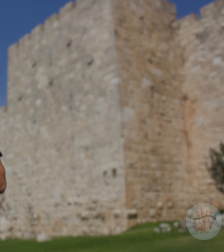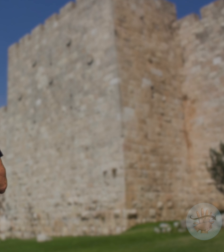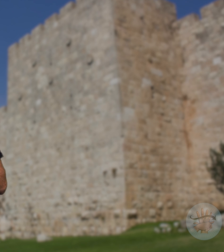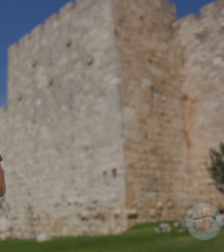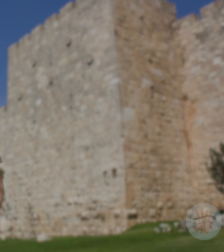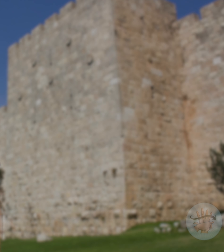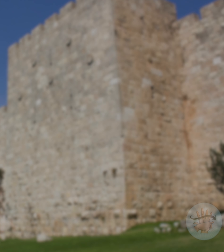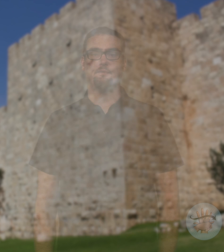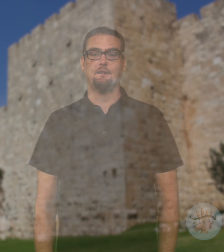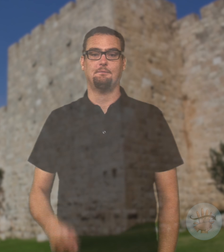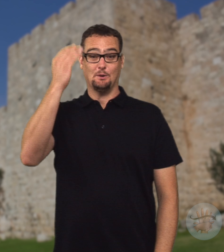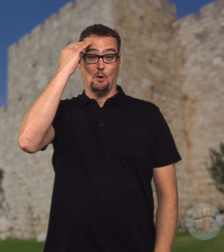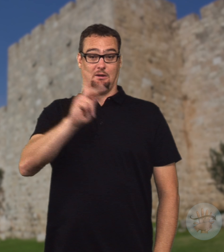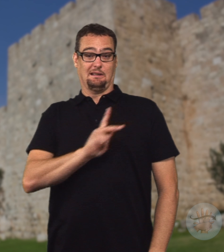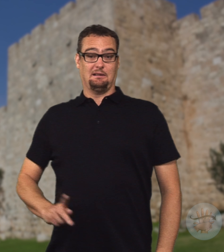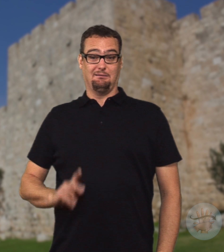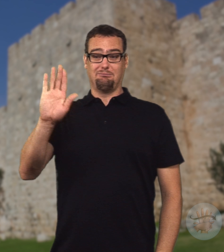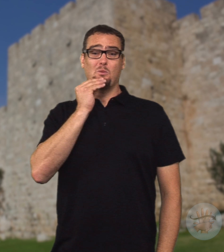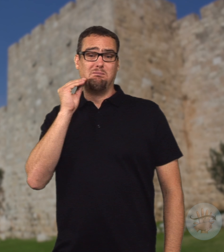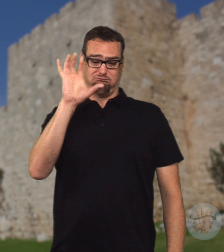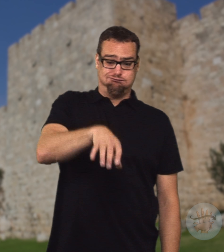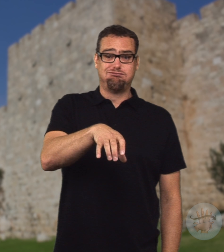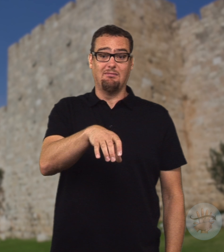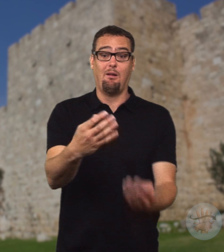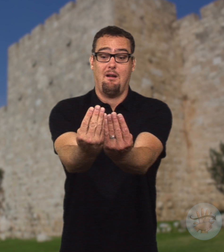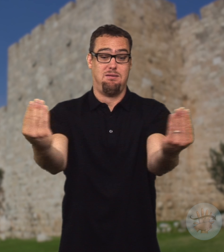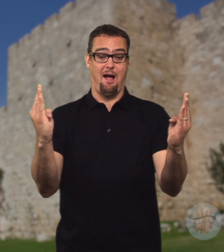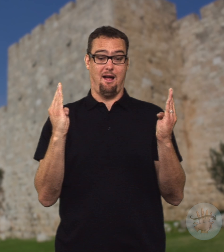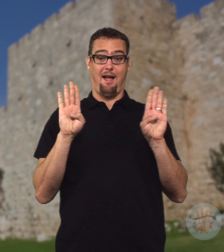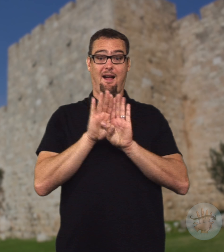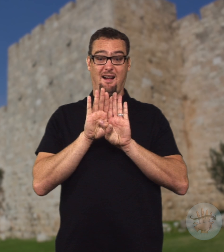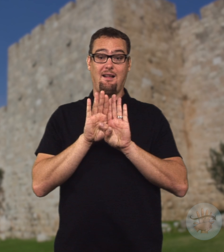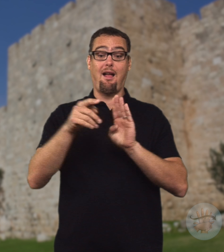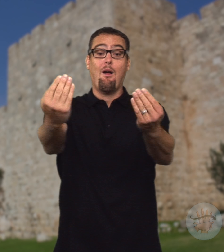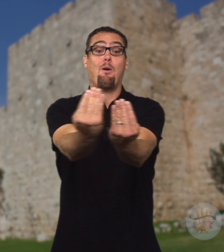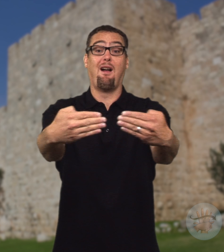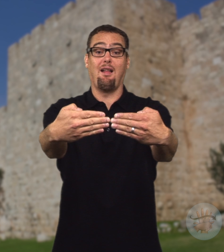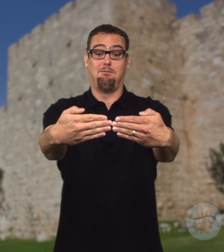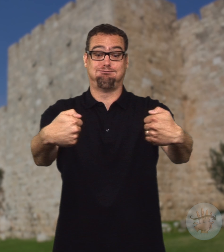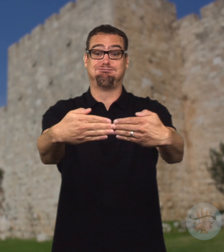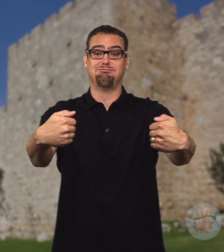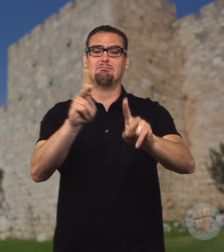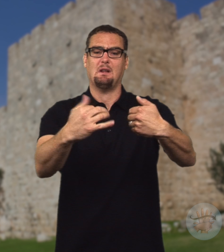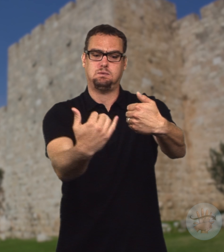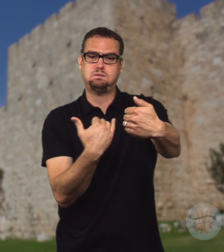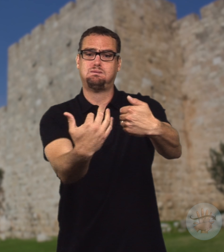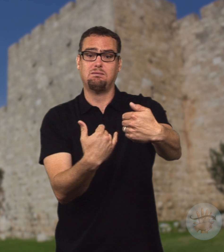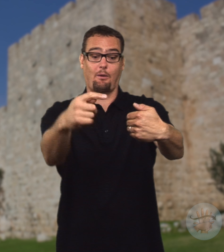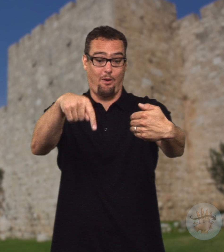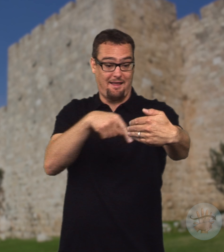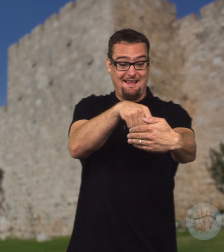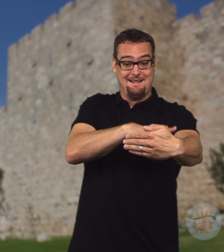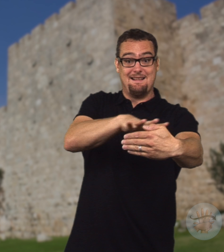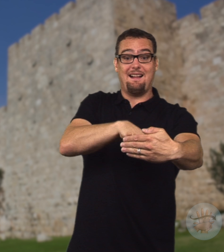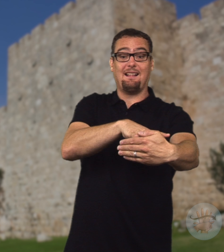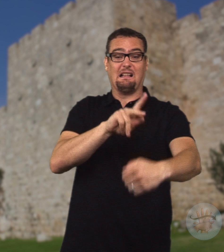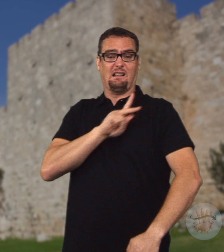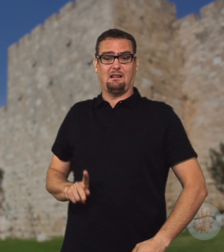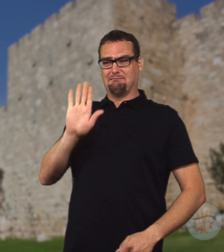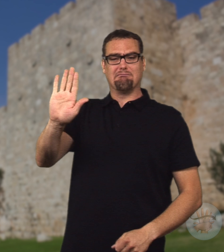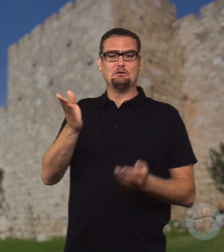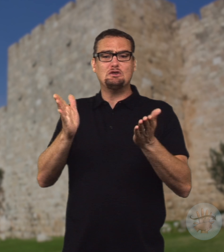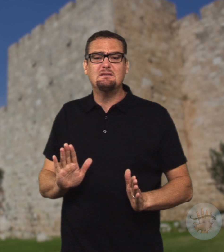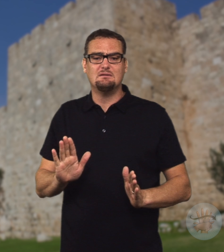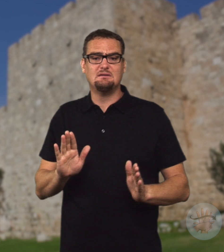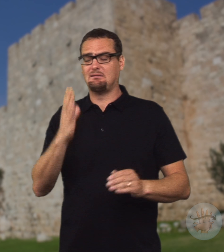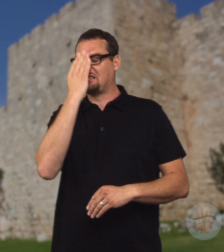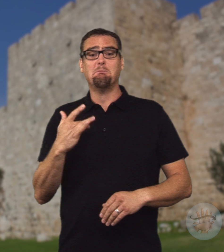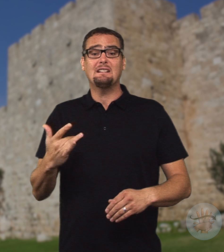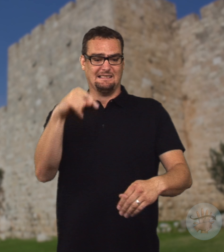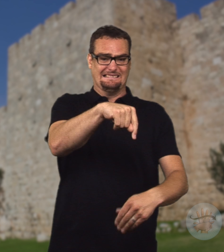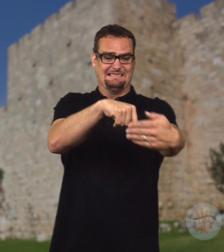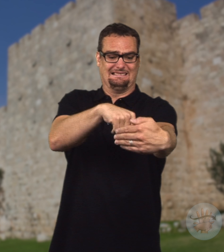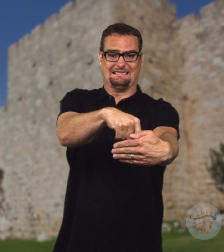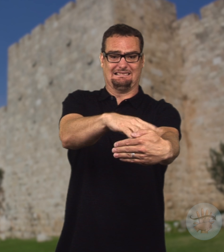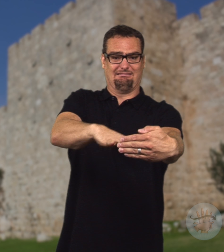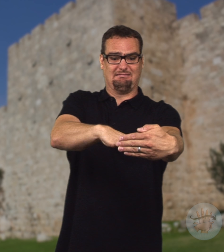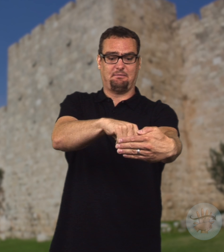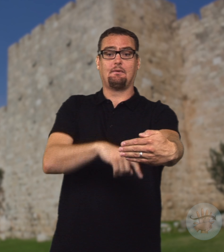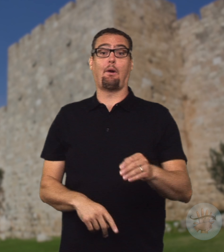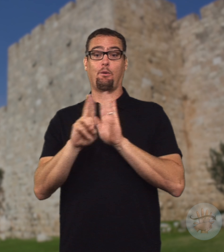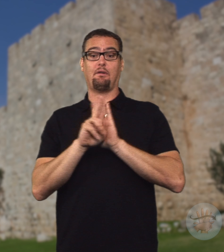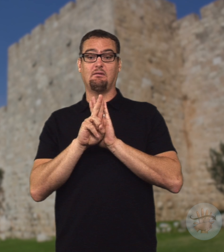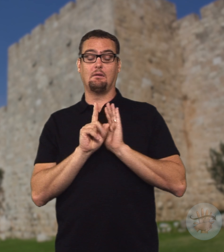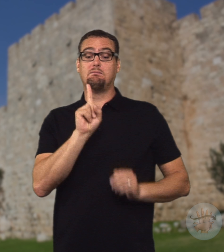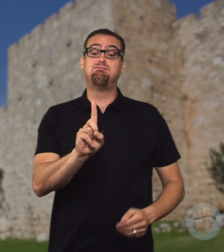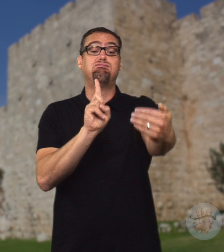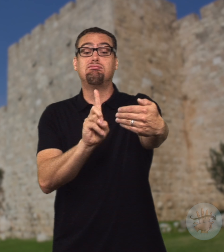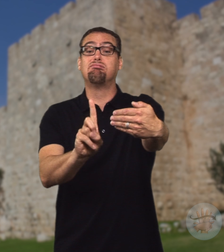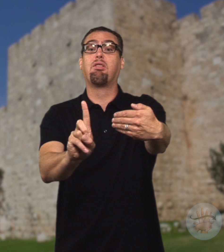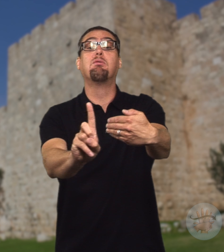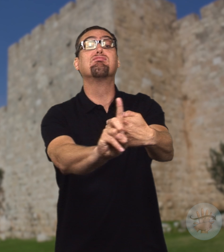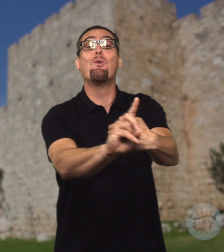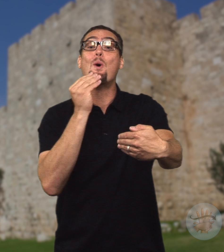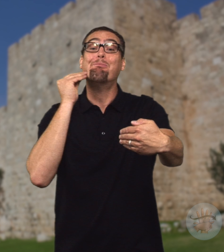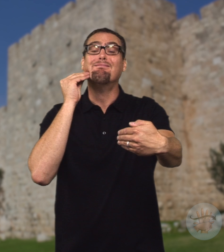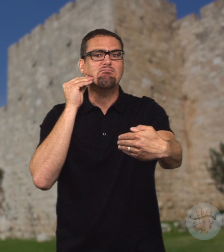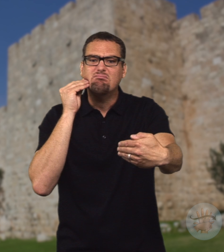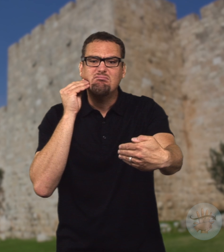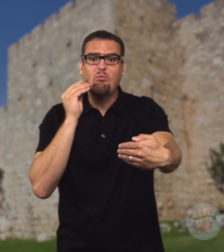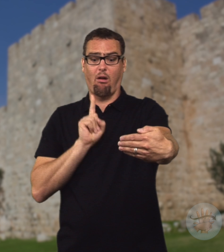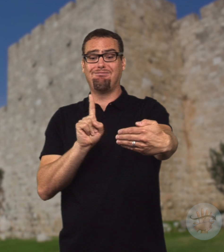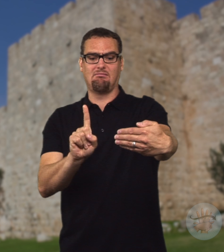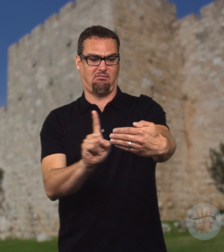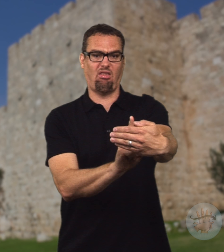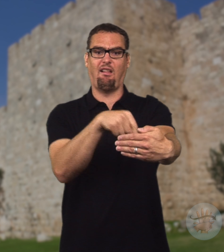But Uriah slept at the door of the palace with all his master’s servants;